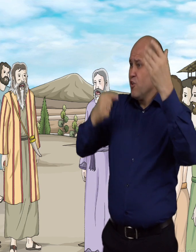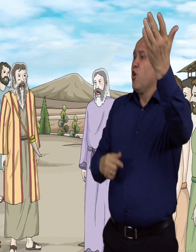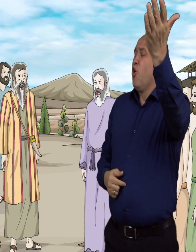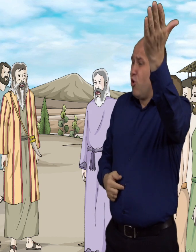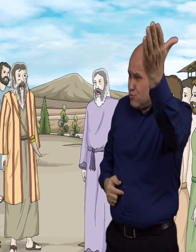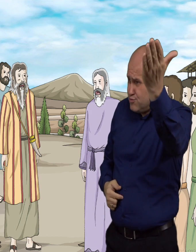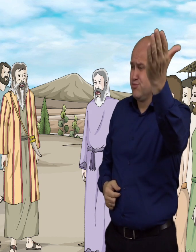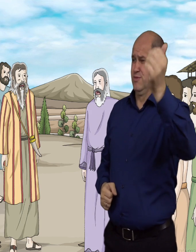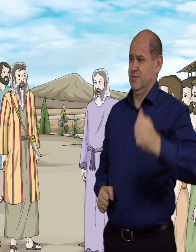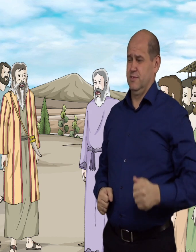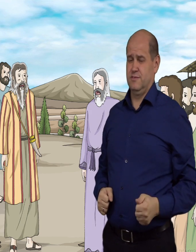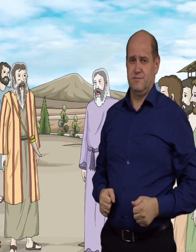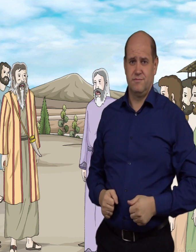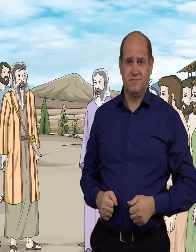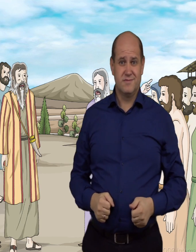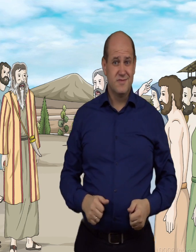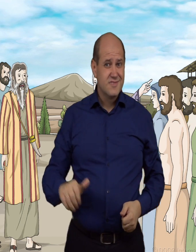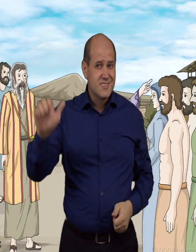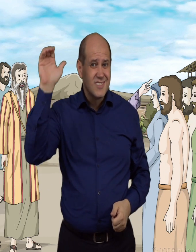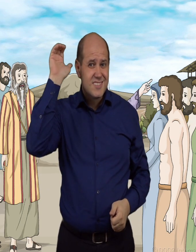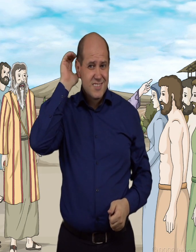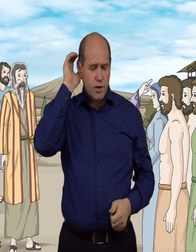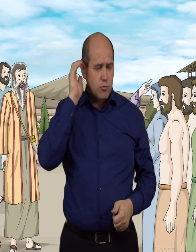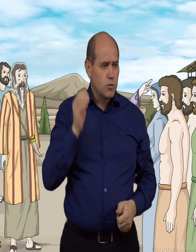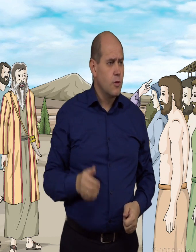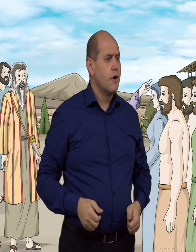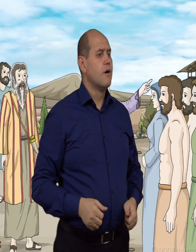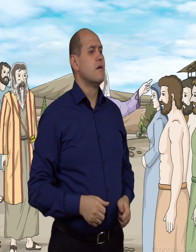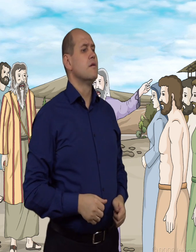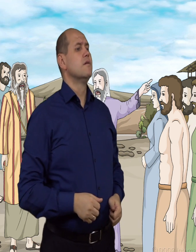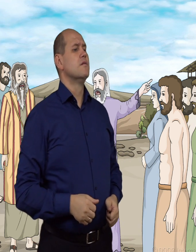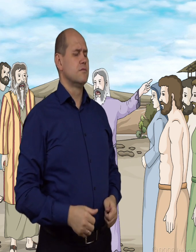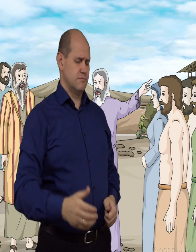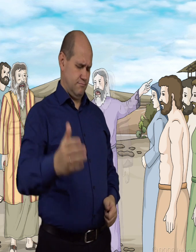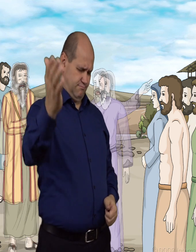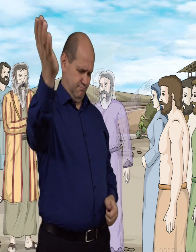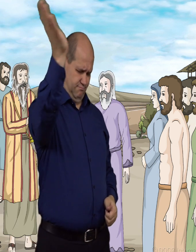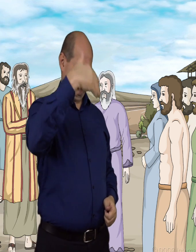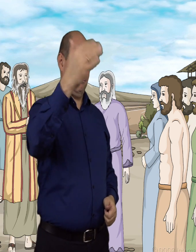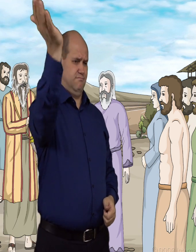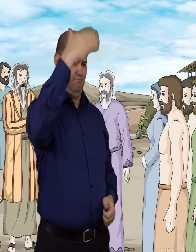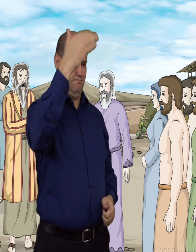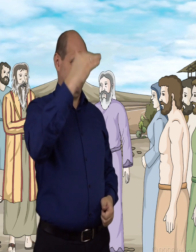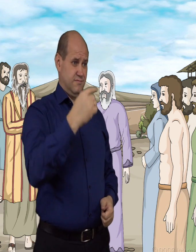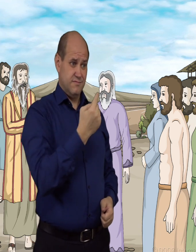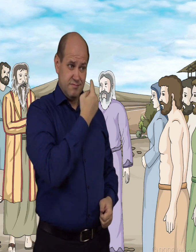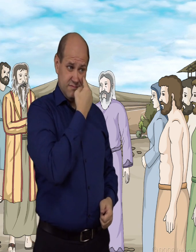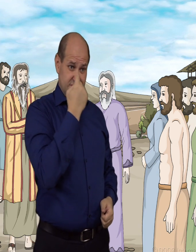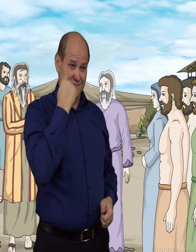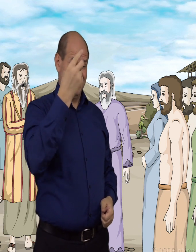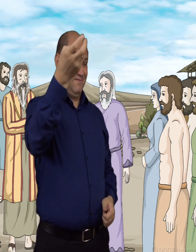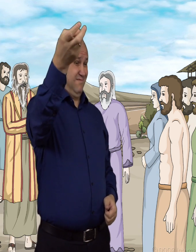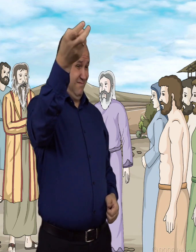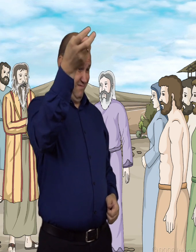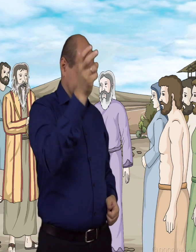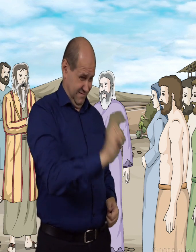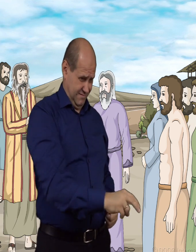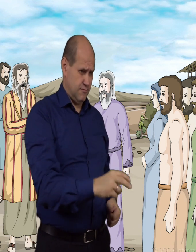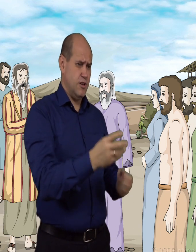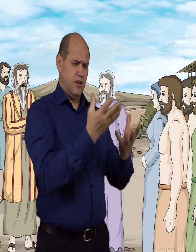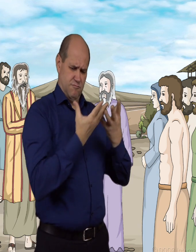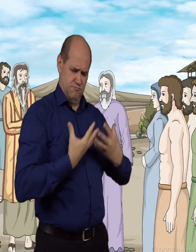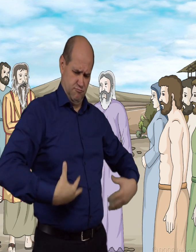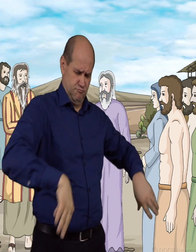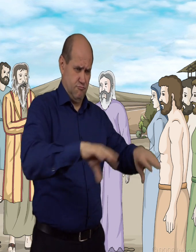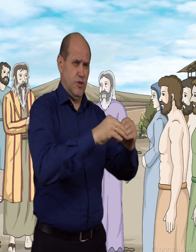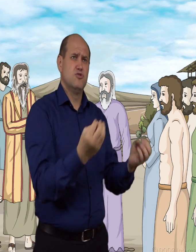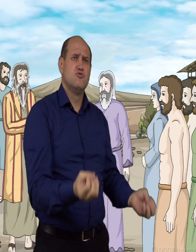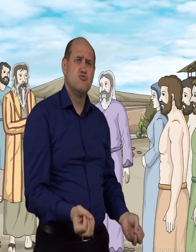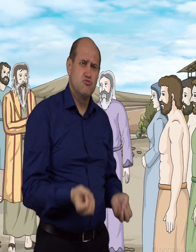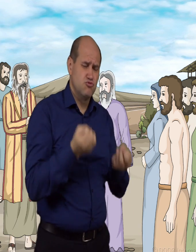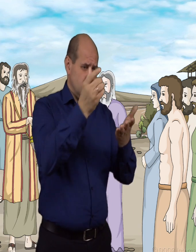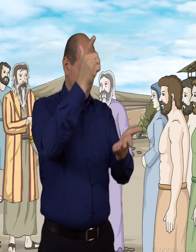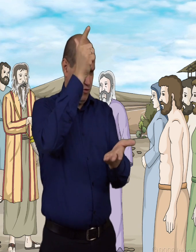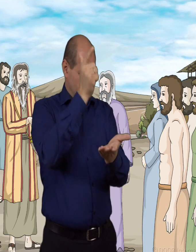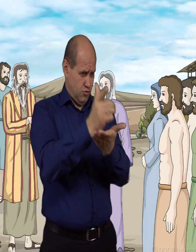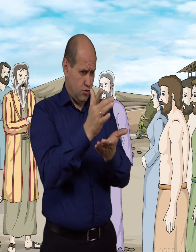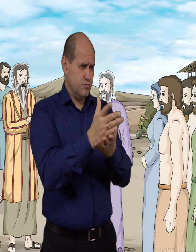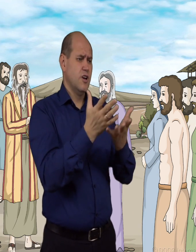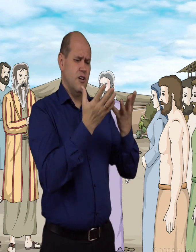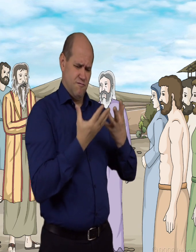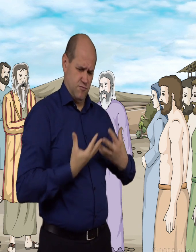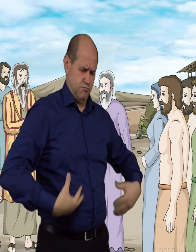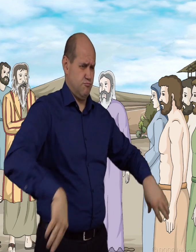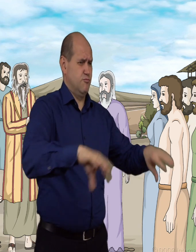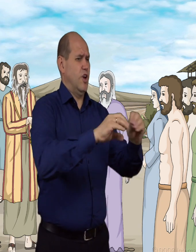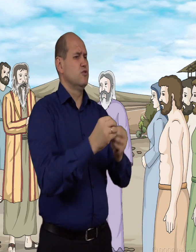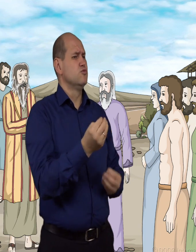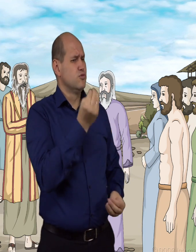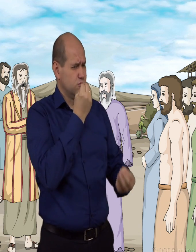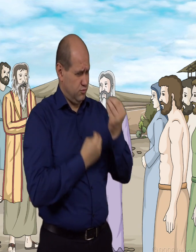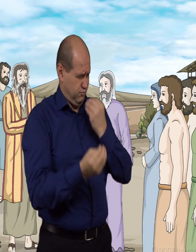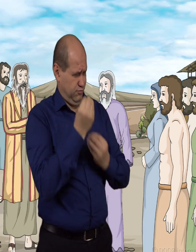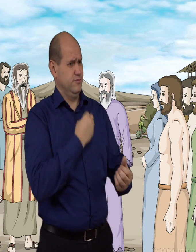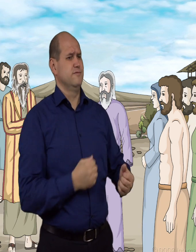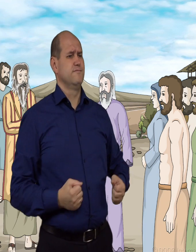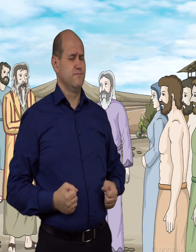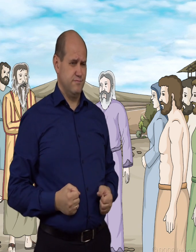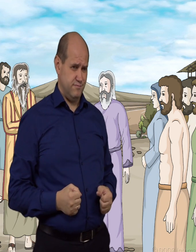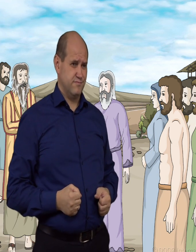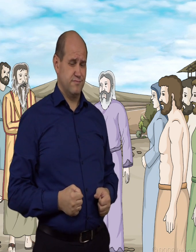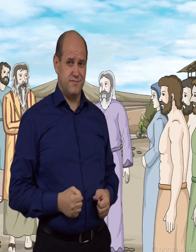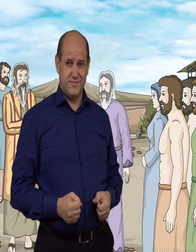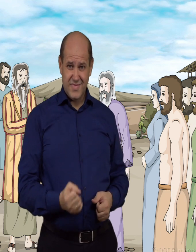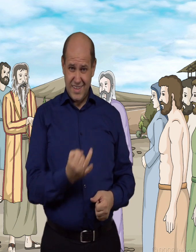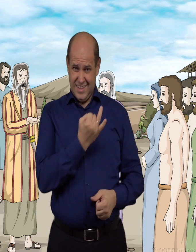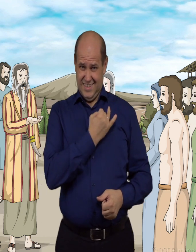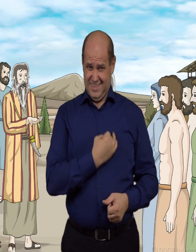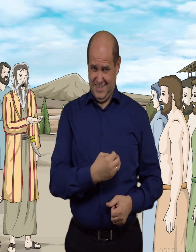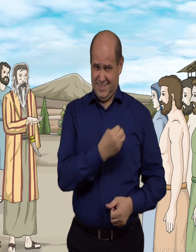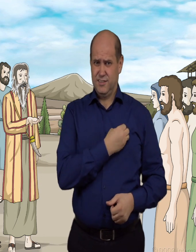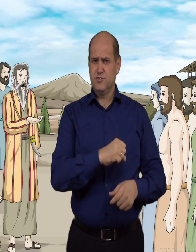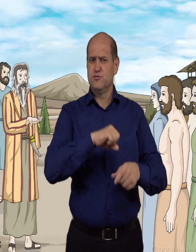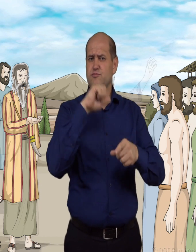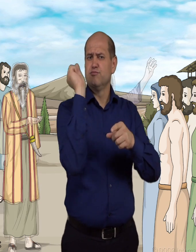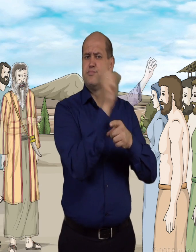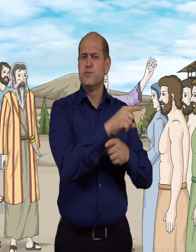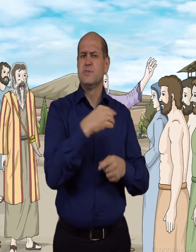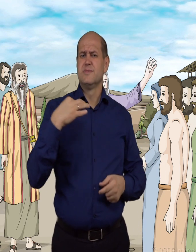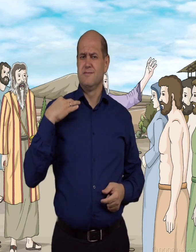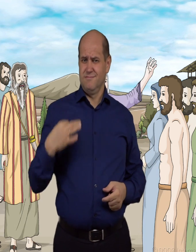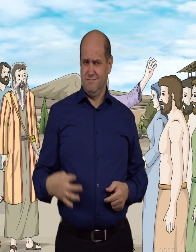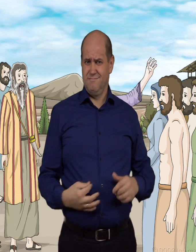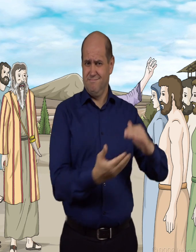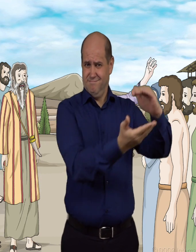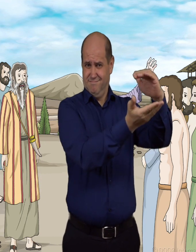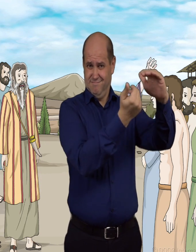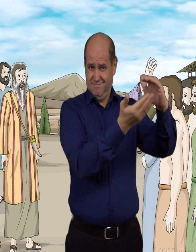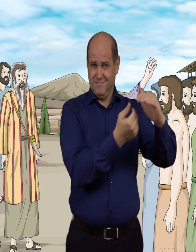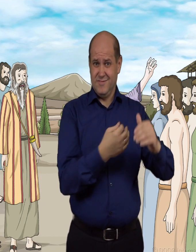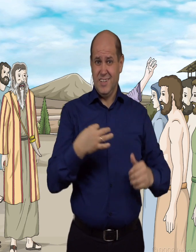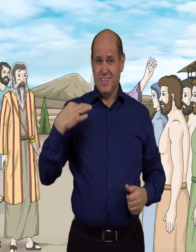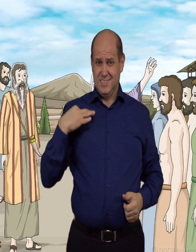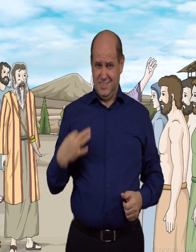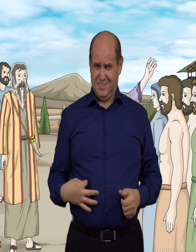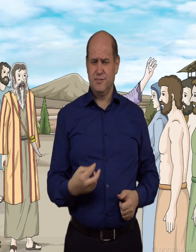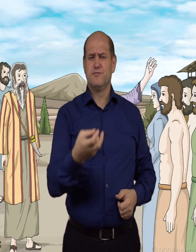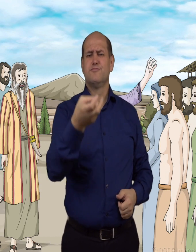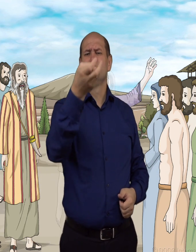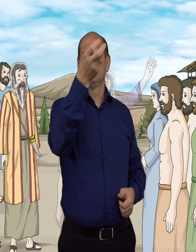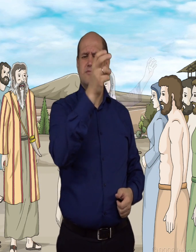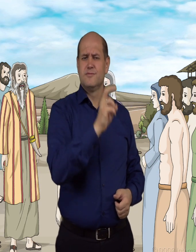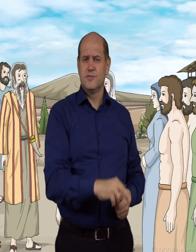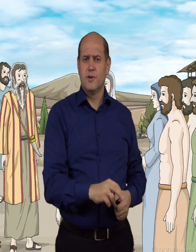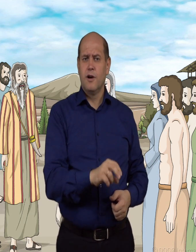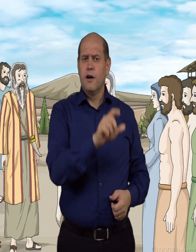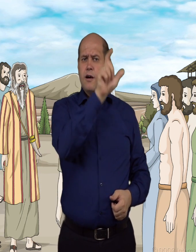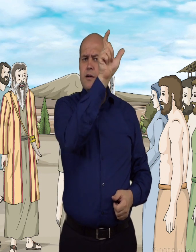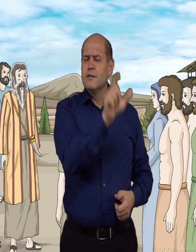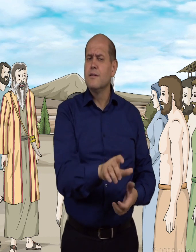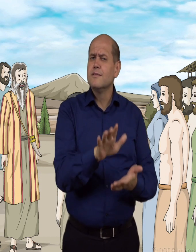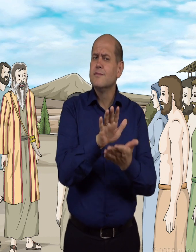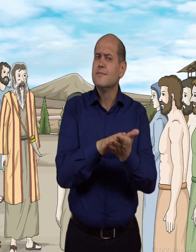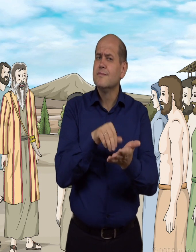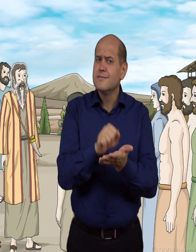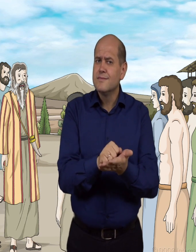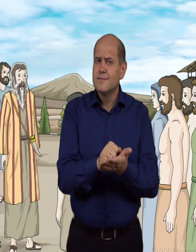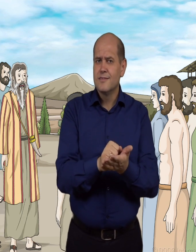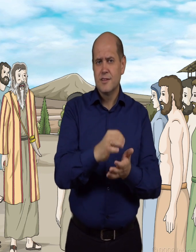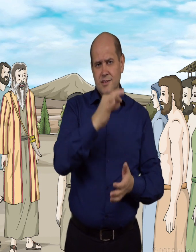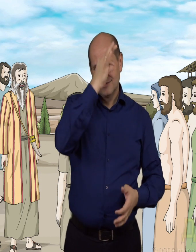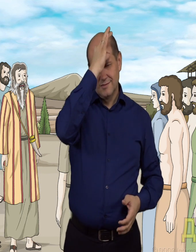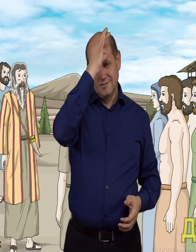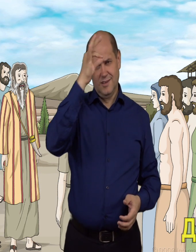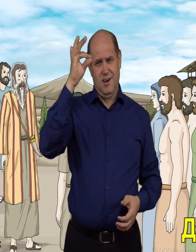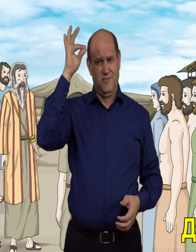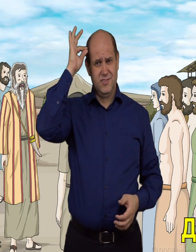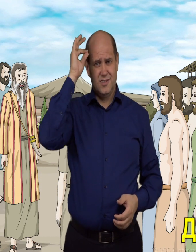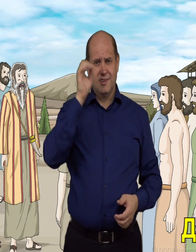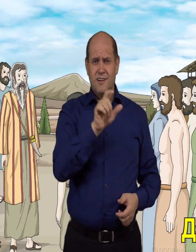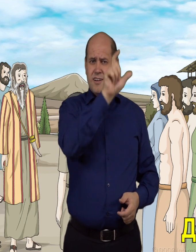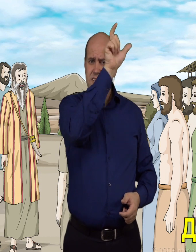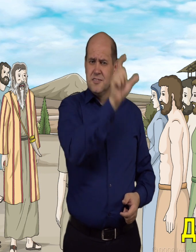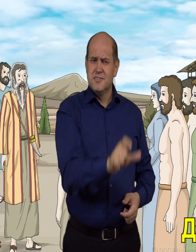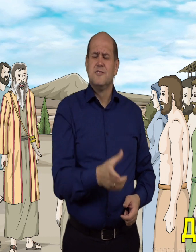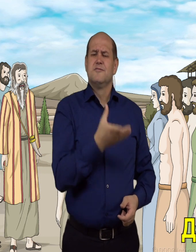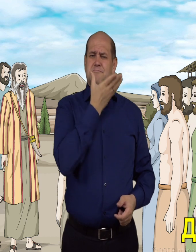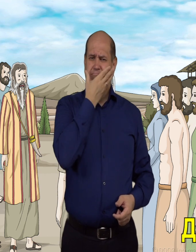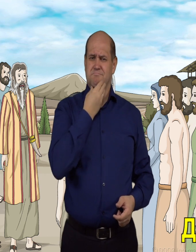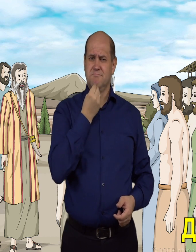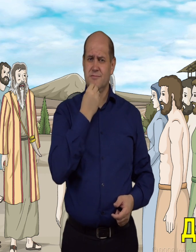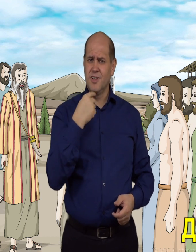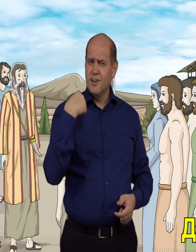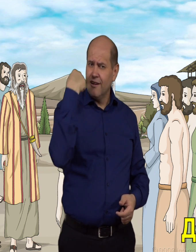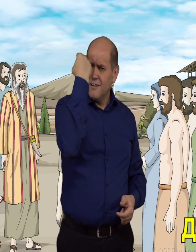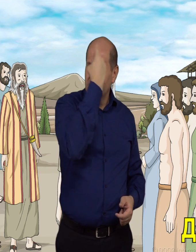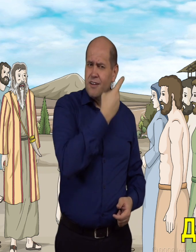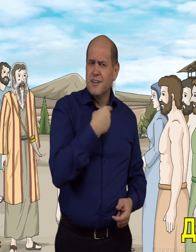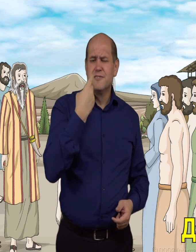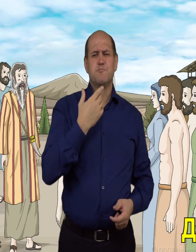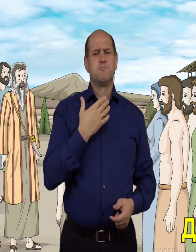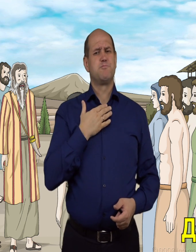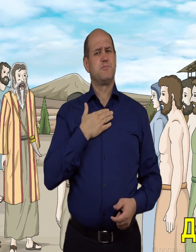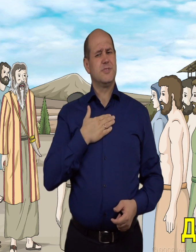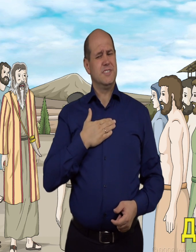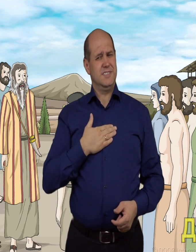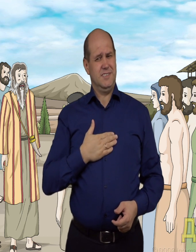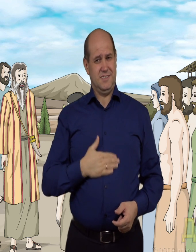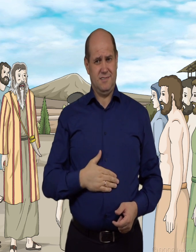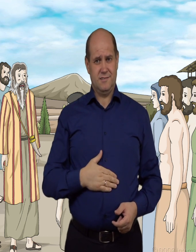“For we will not sit down to eat until he arrives.” So Jesse sent for his youngest son and brought him in.